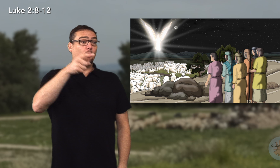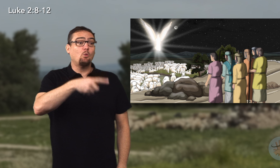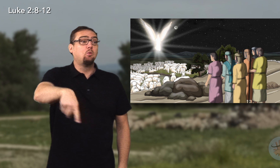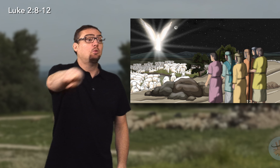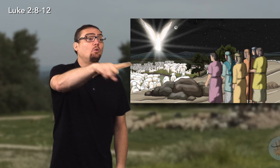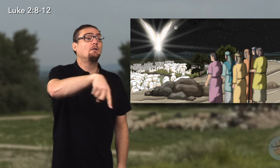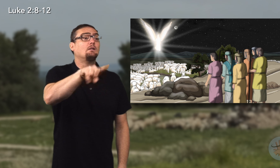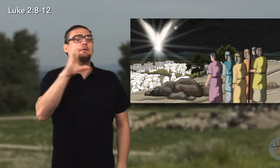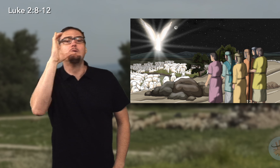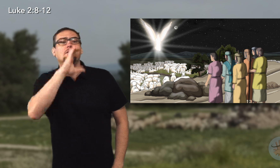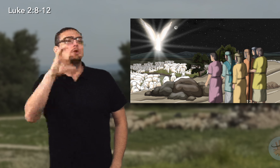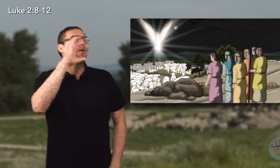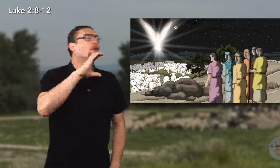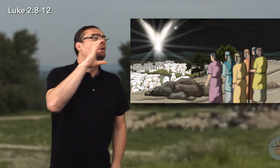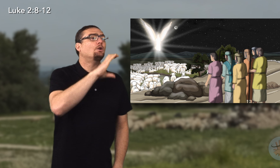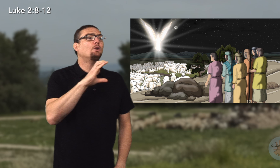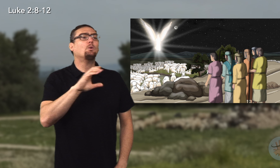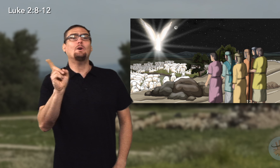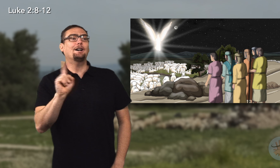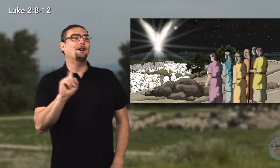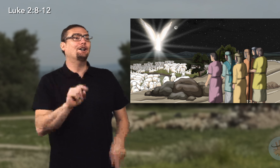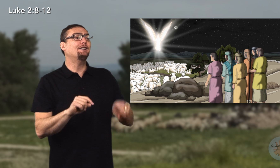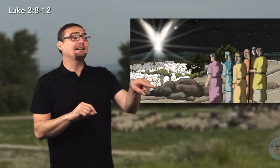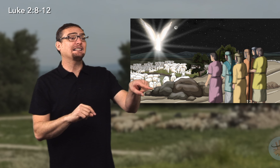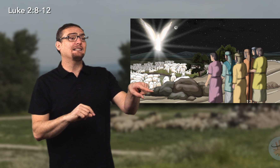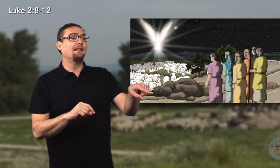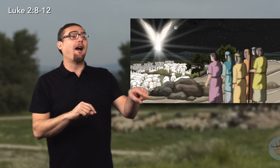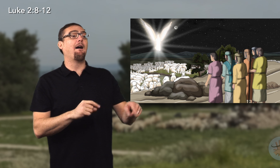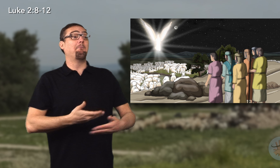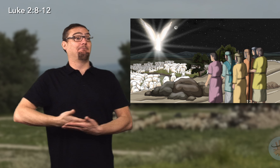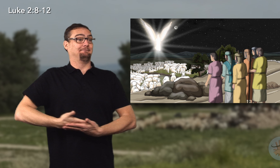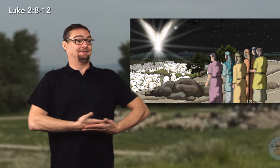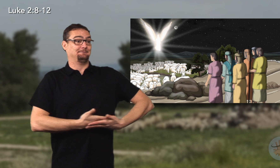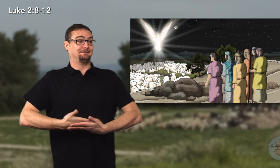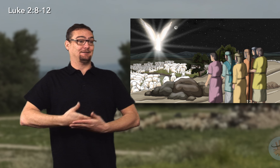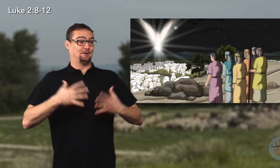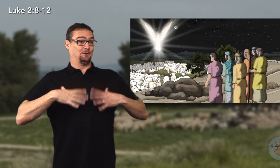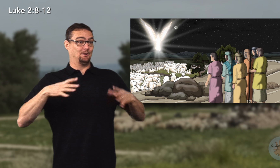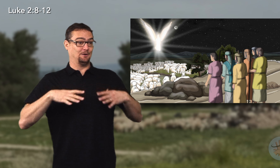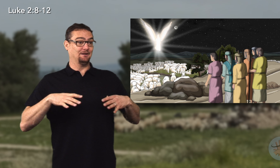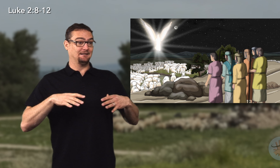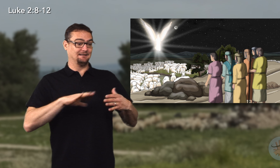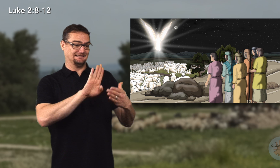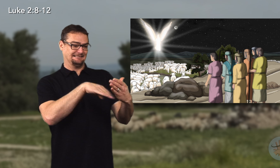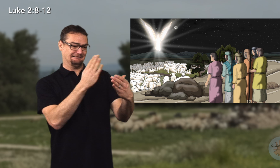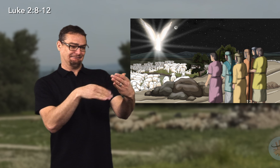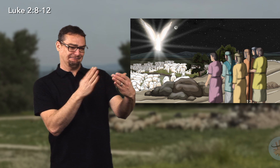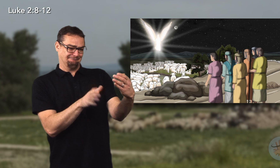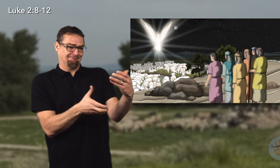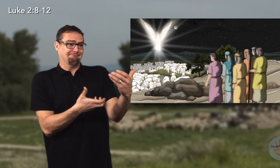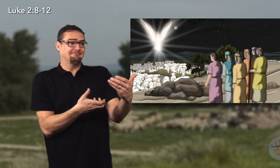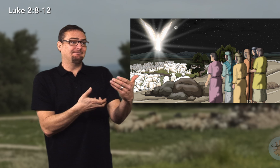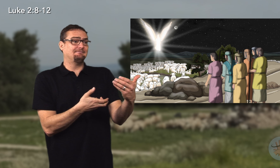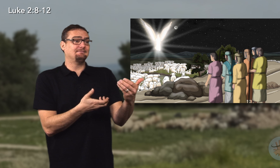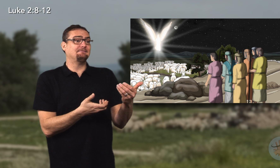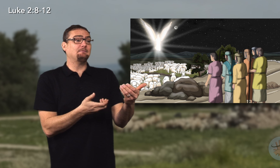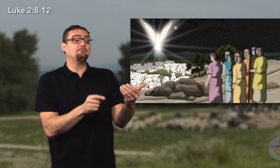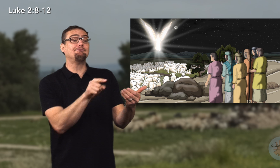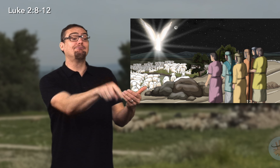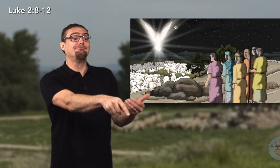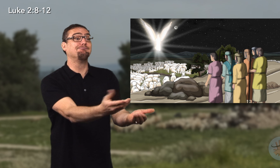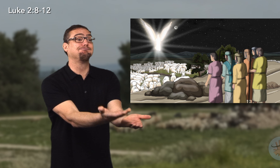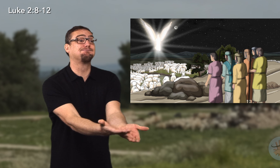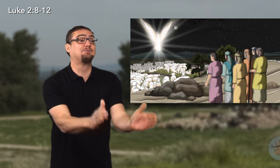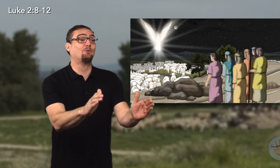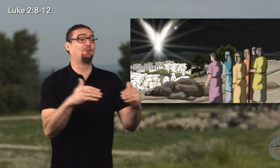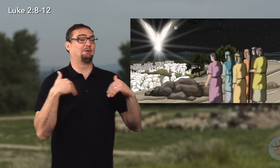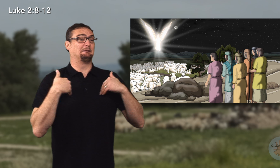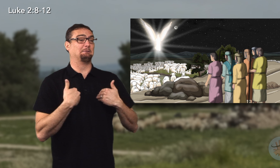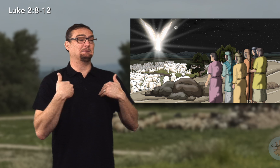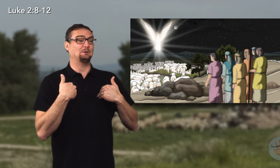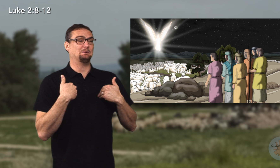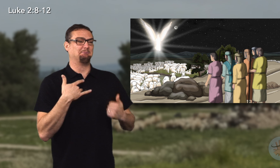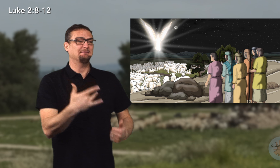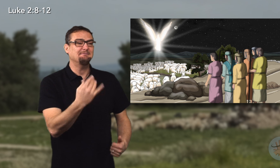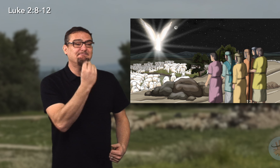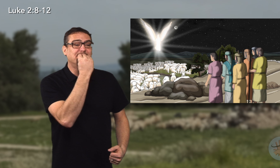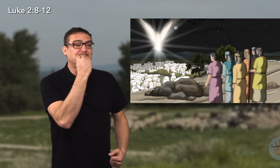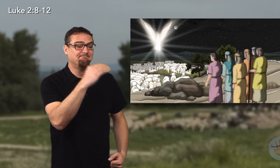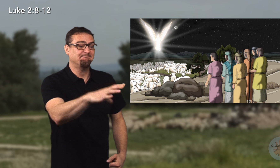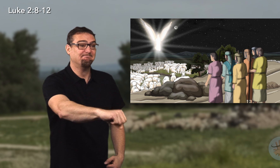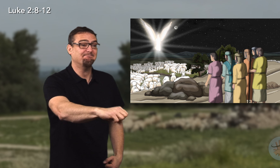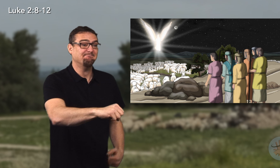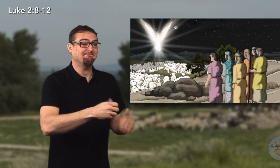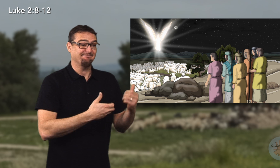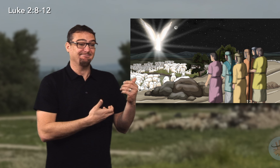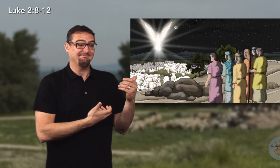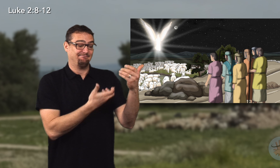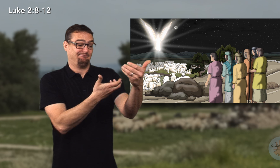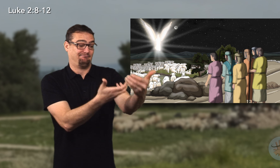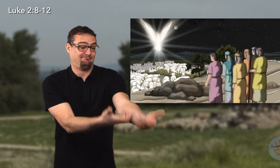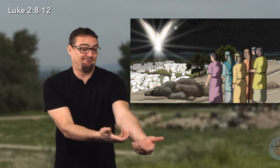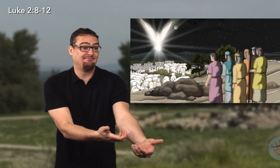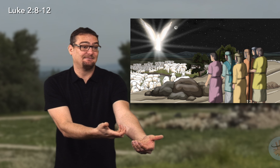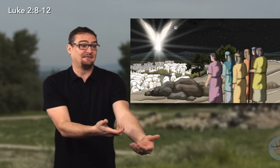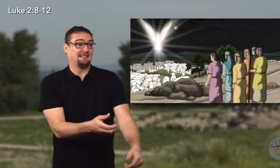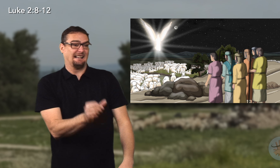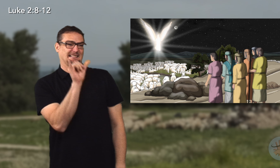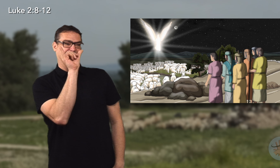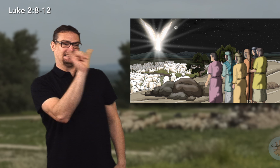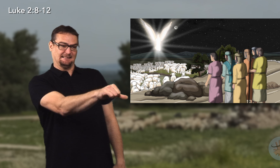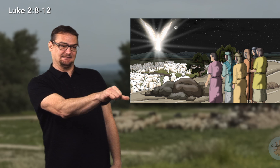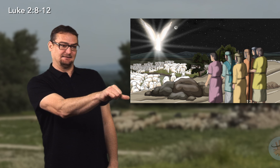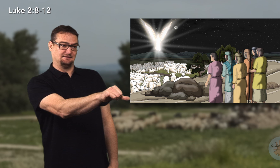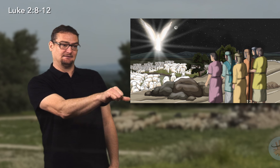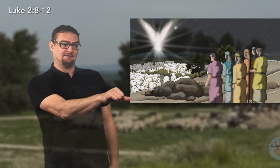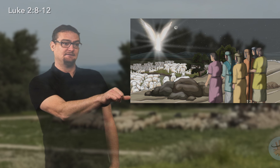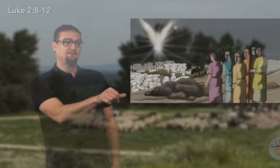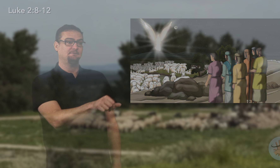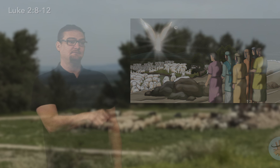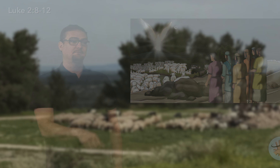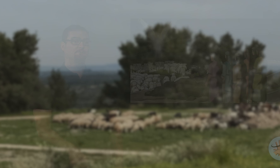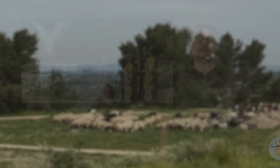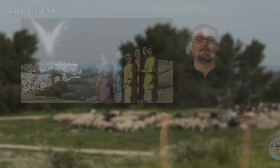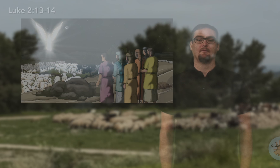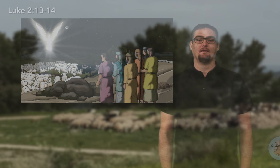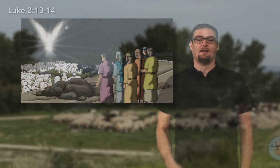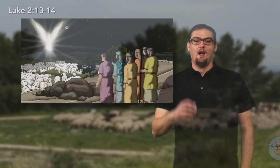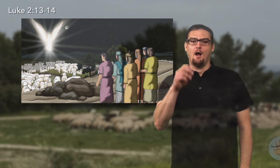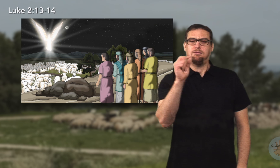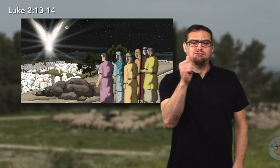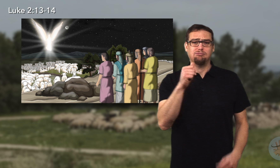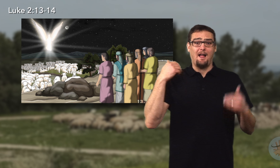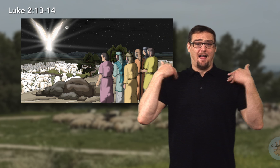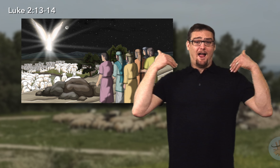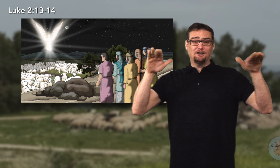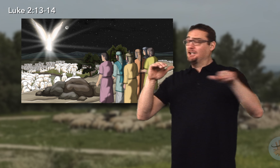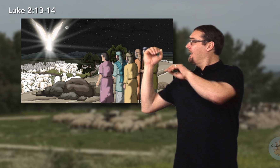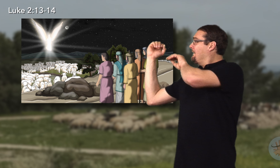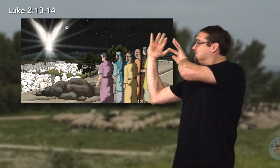And this will be a sign to you: You will find a baby wrapped in swaddling cloths and lying in a manger.”